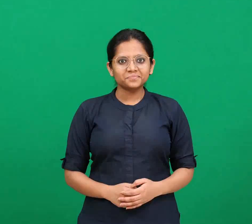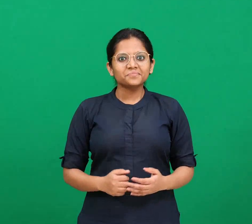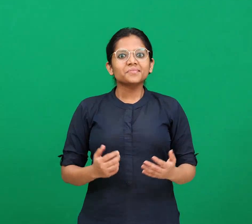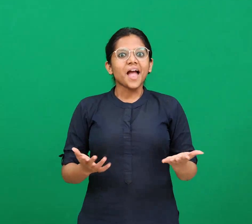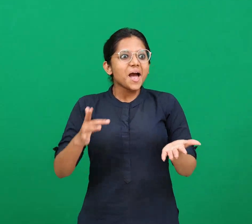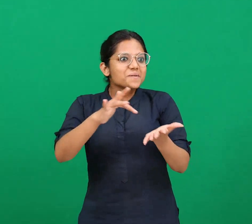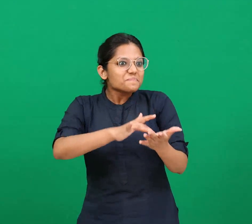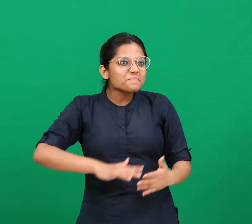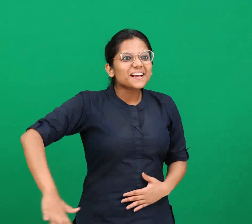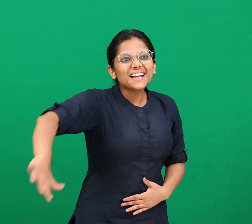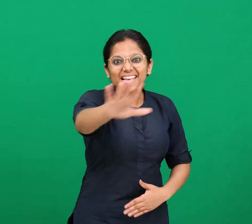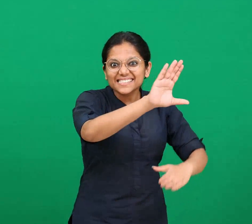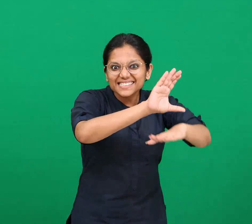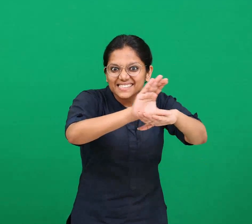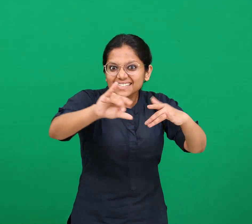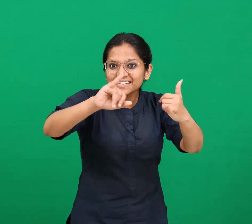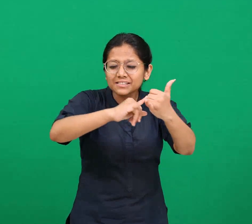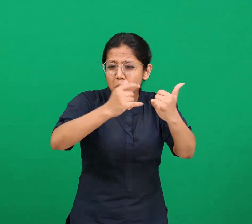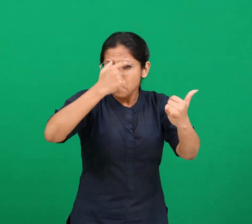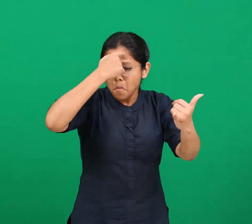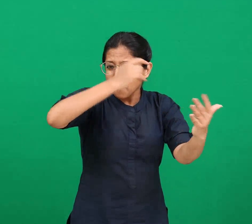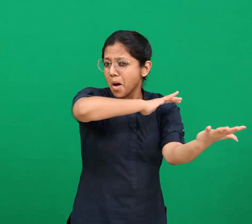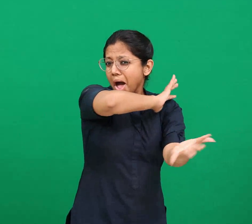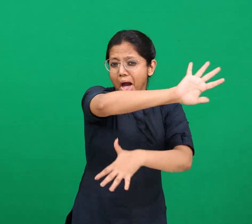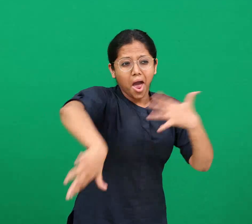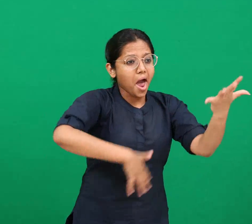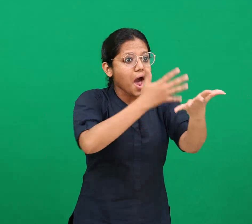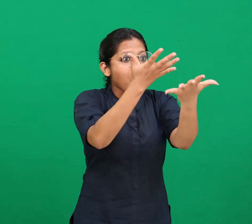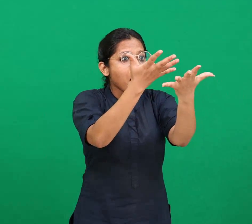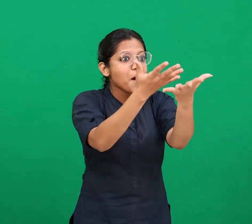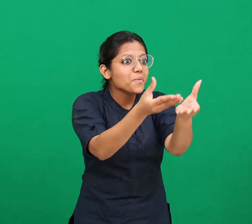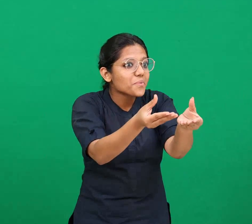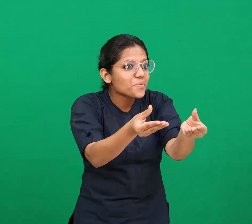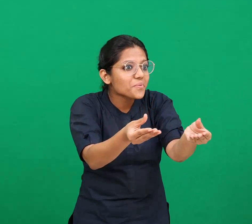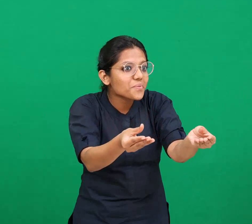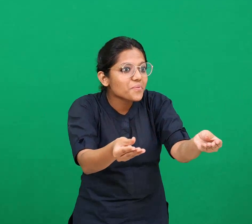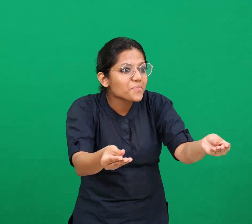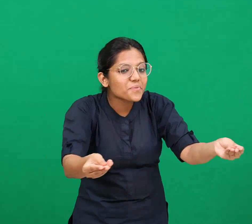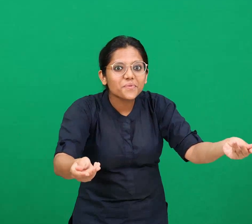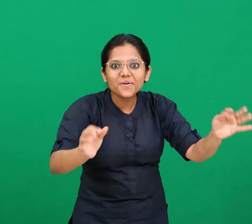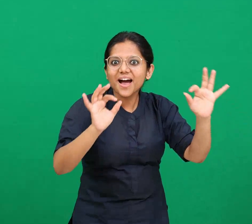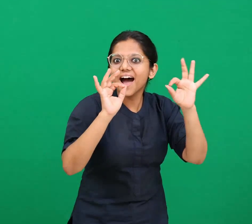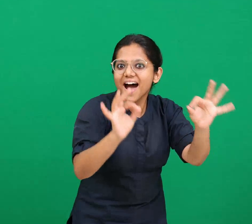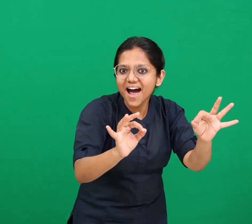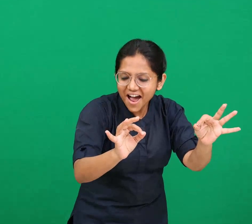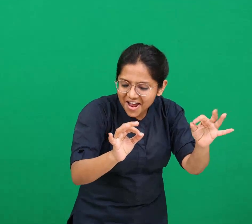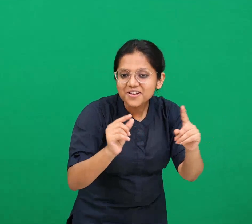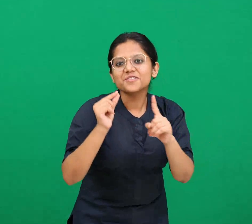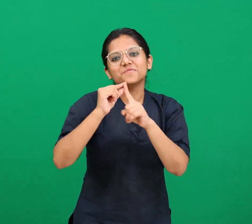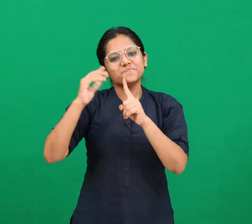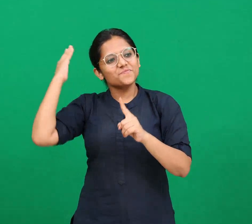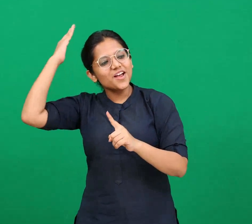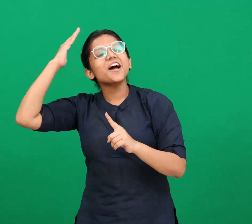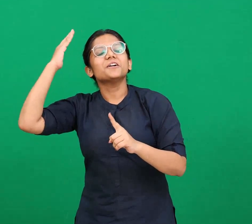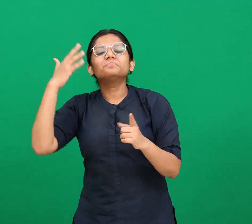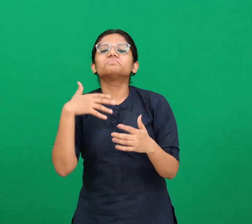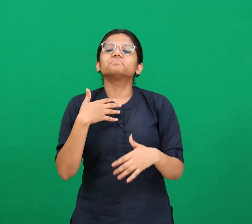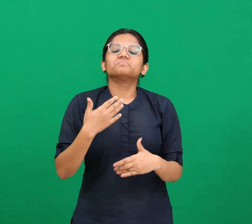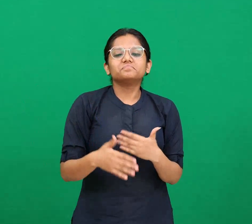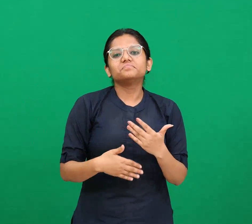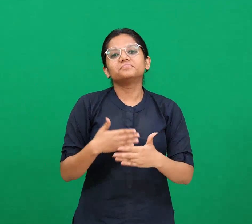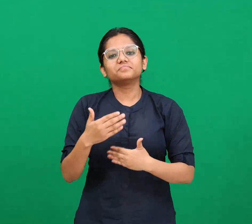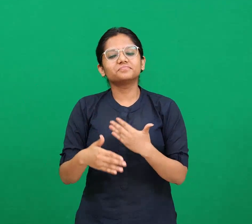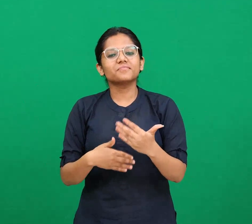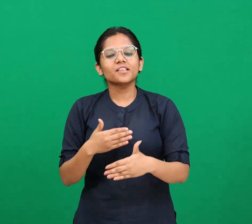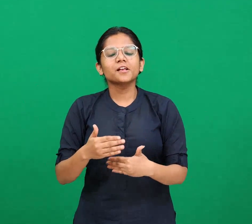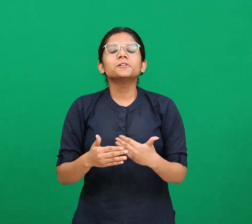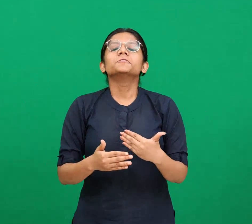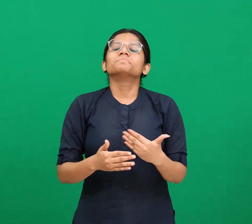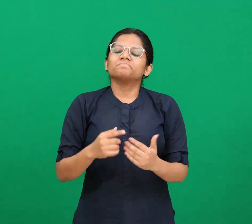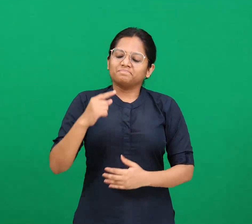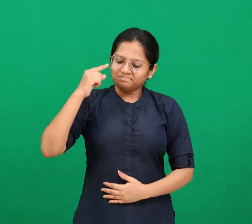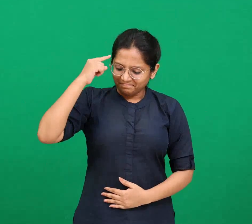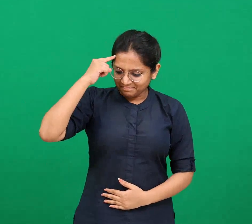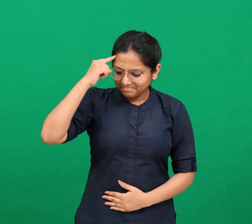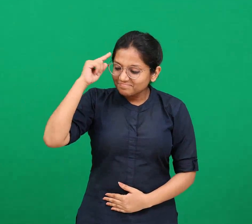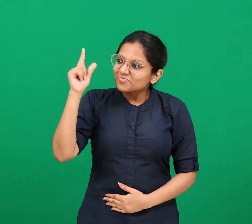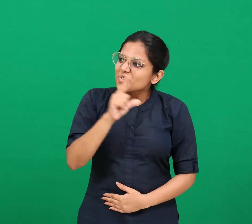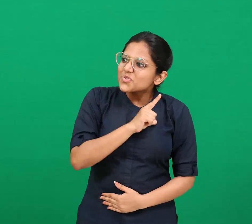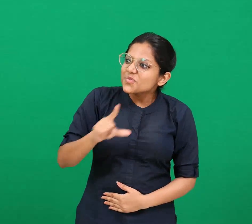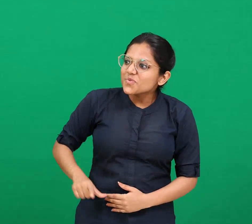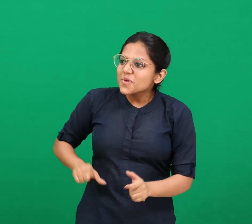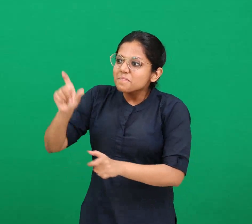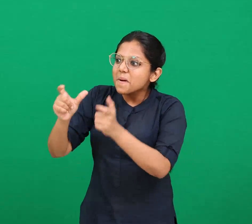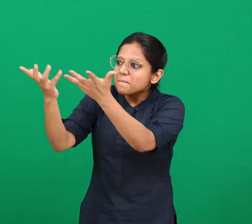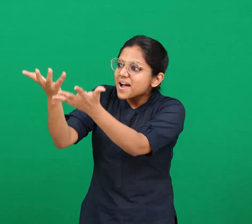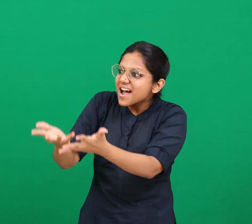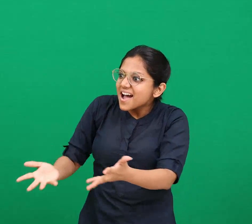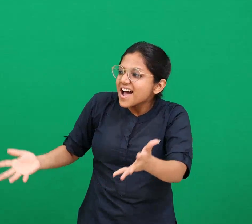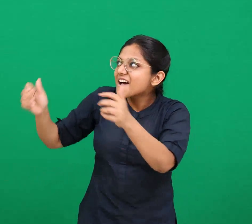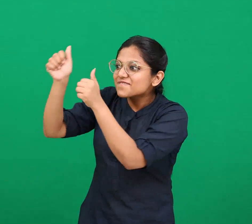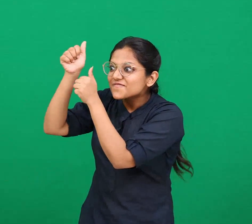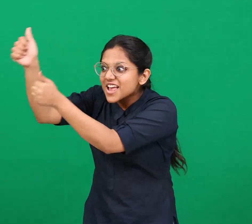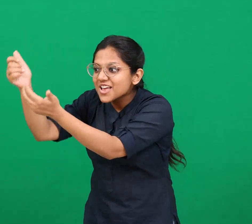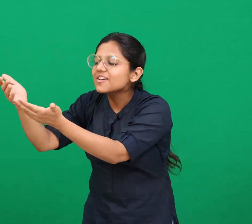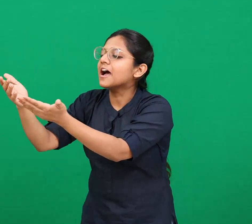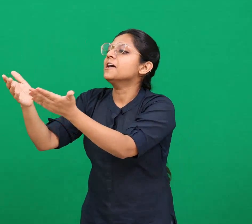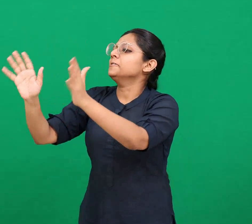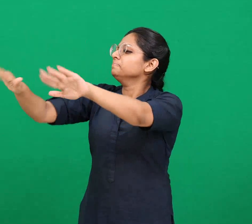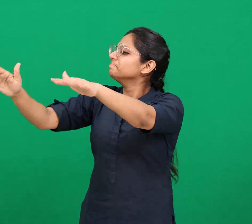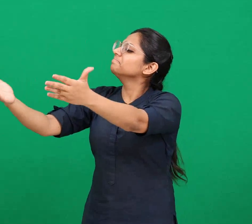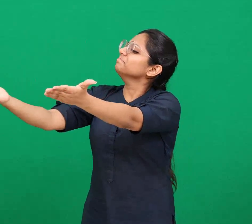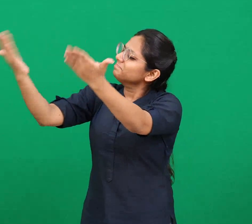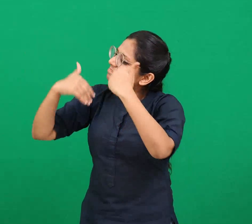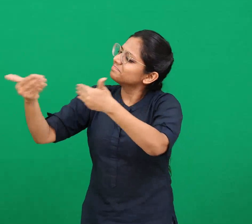When the uproar had ended, Paul sent for the disciples.